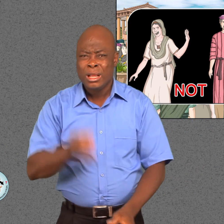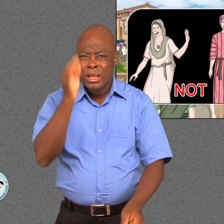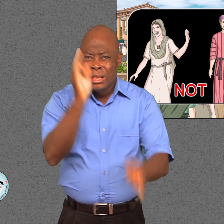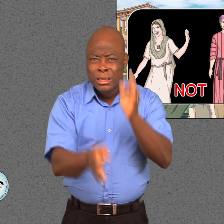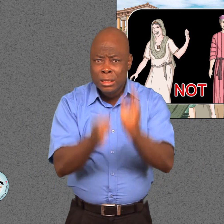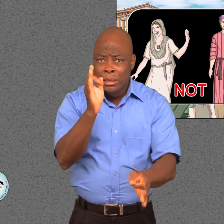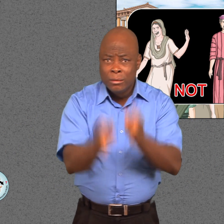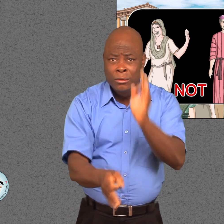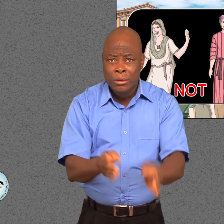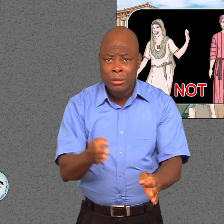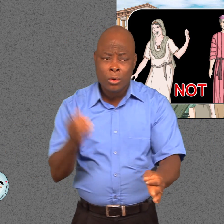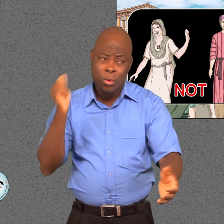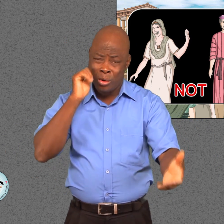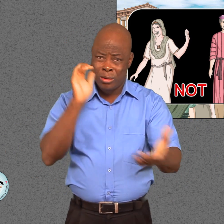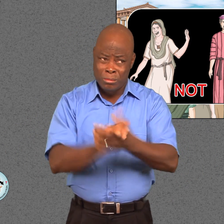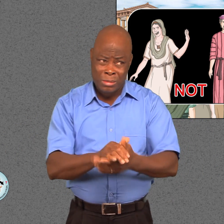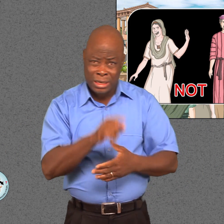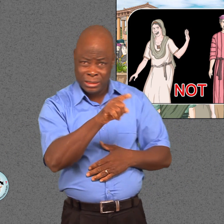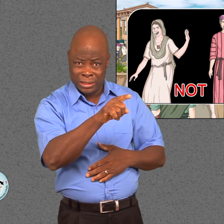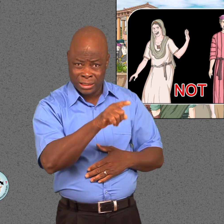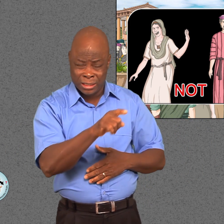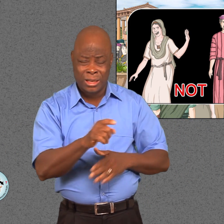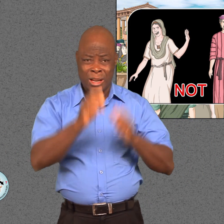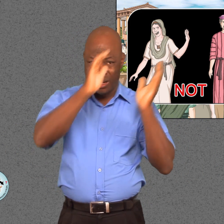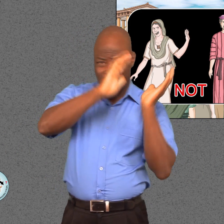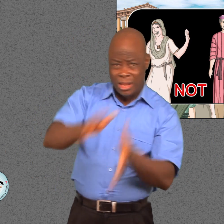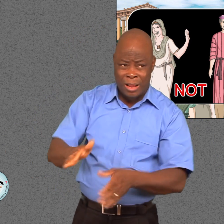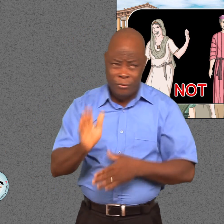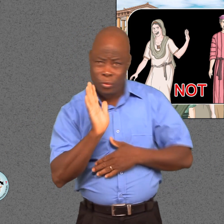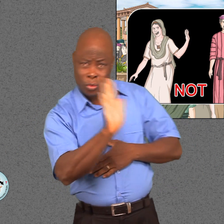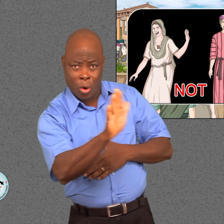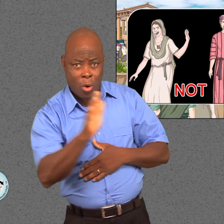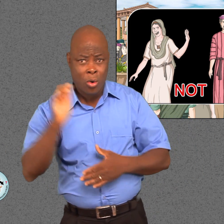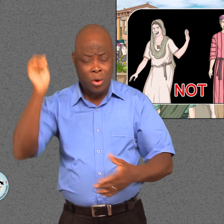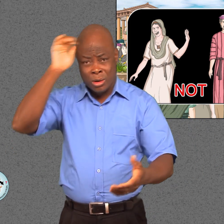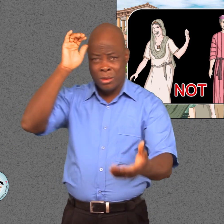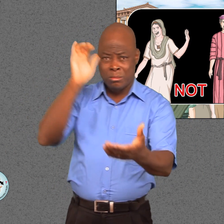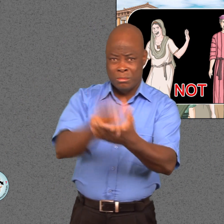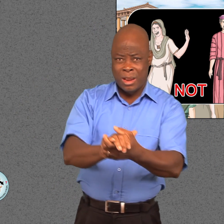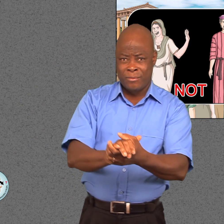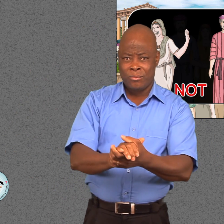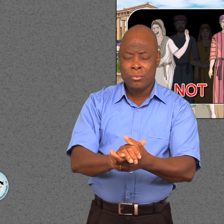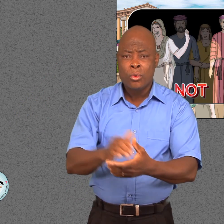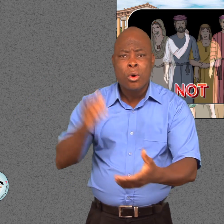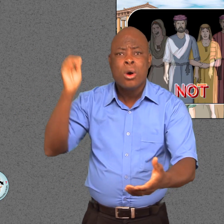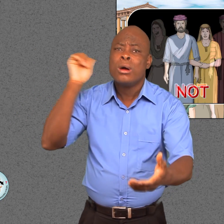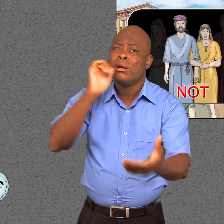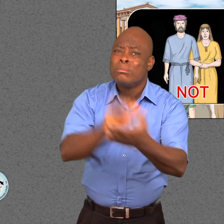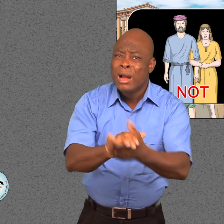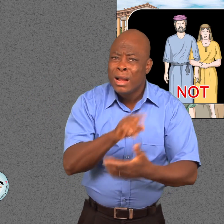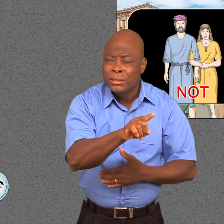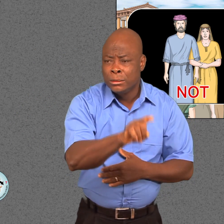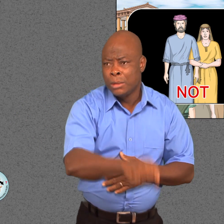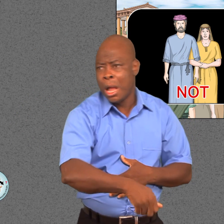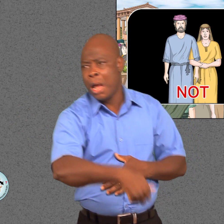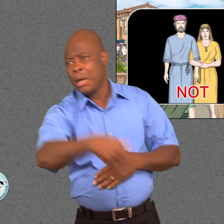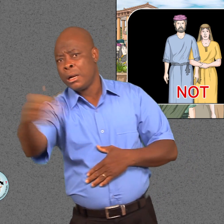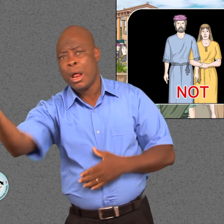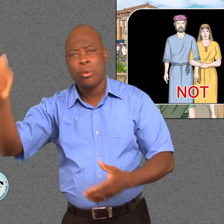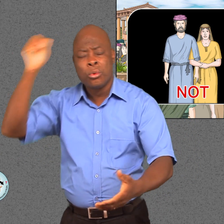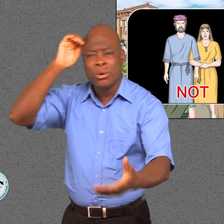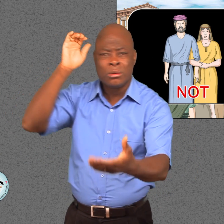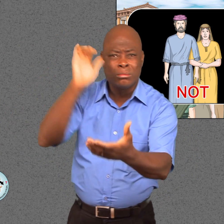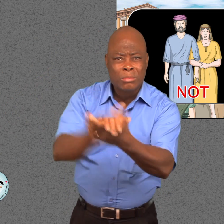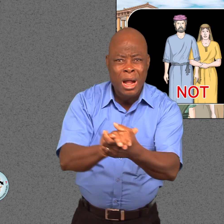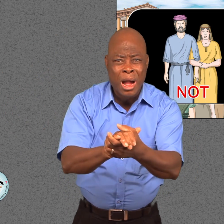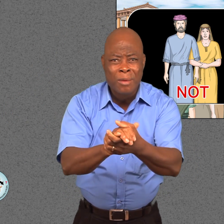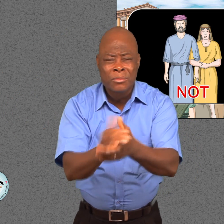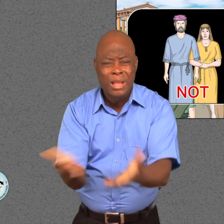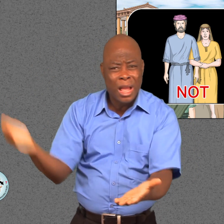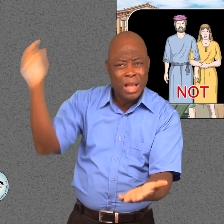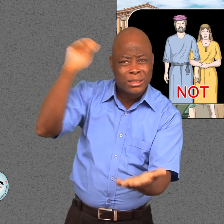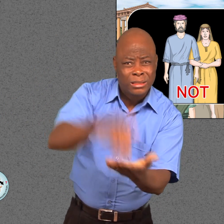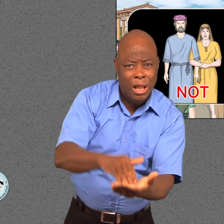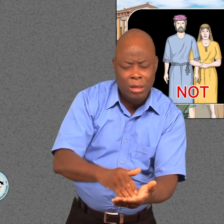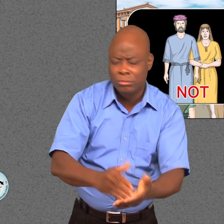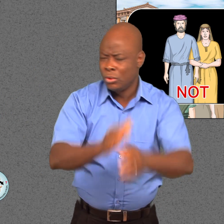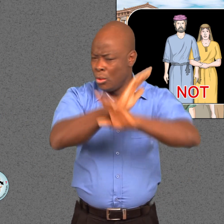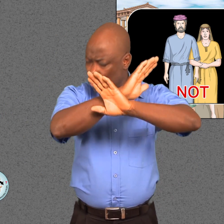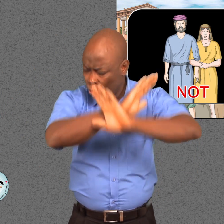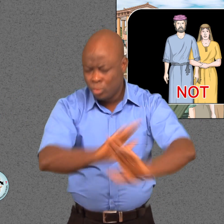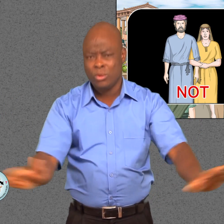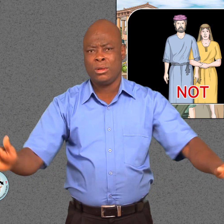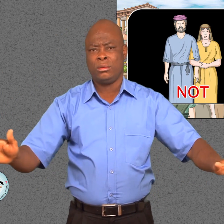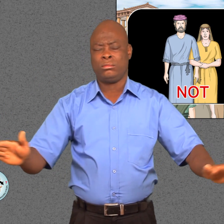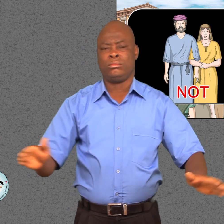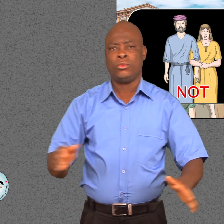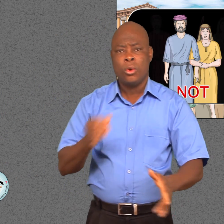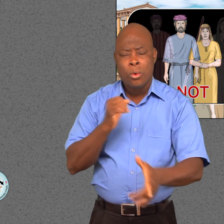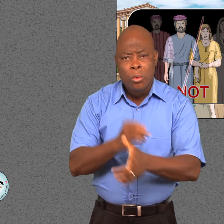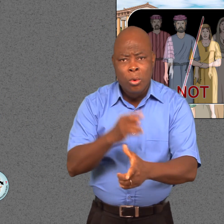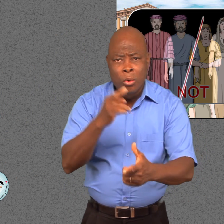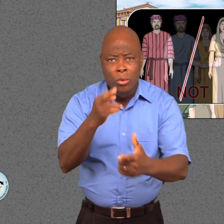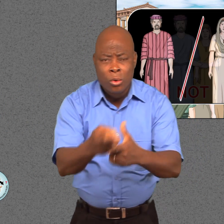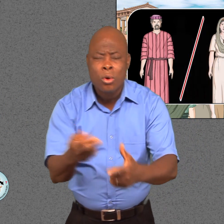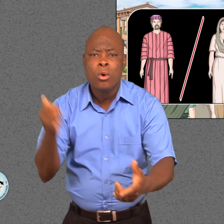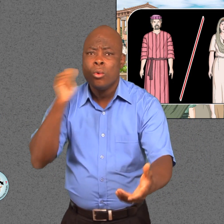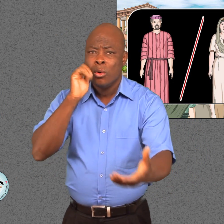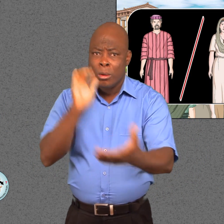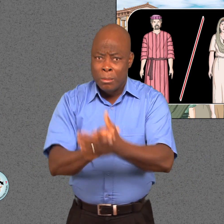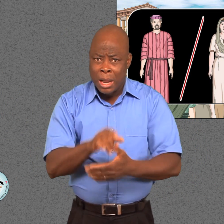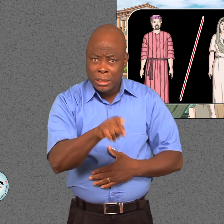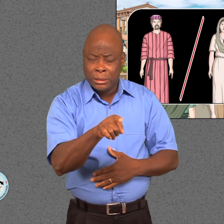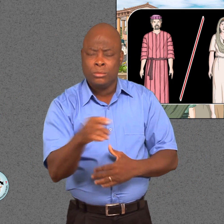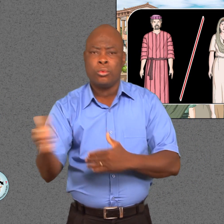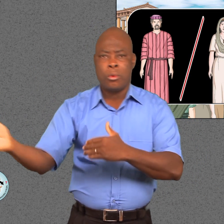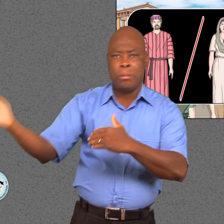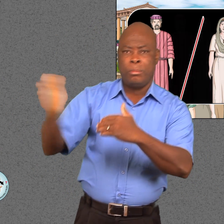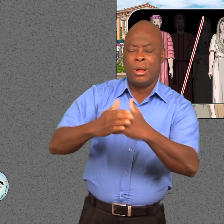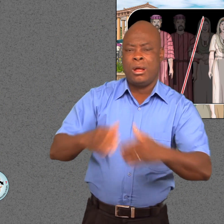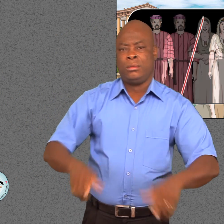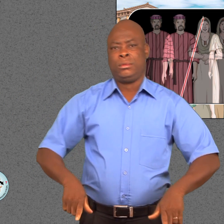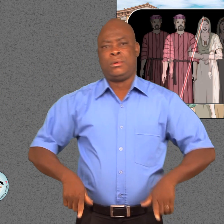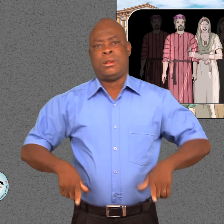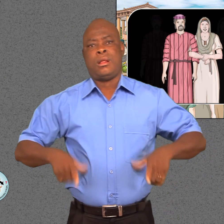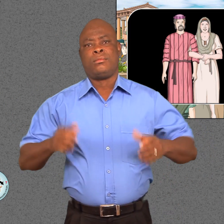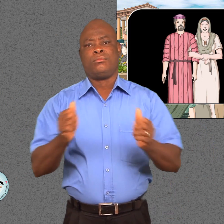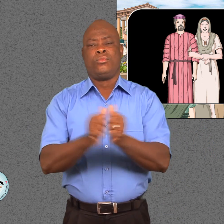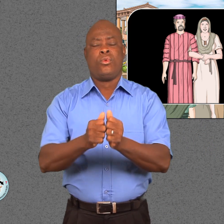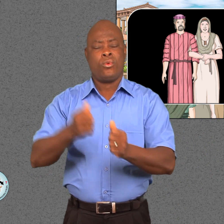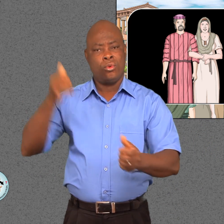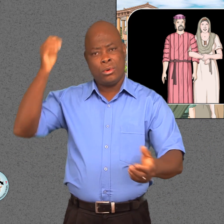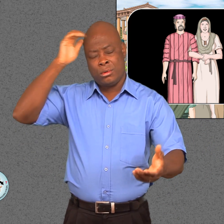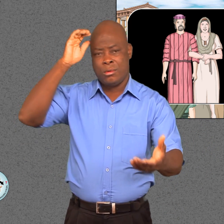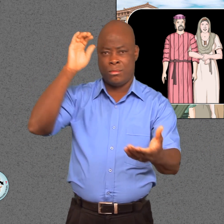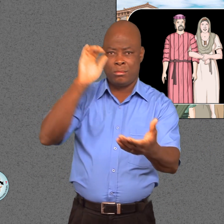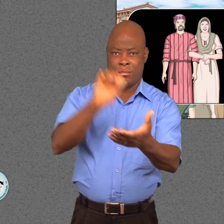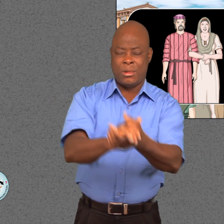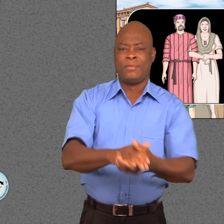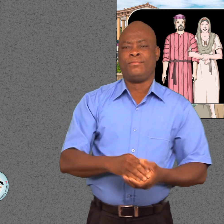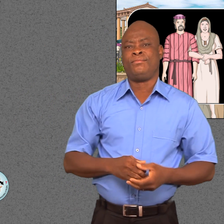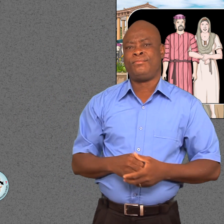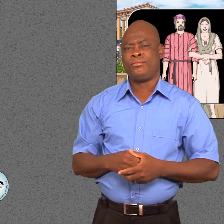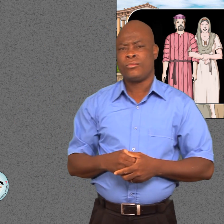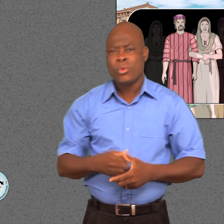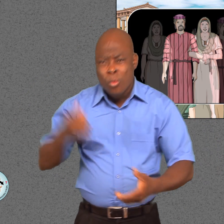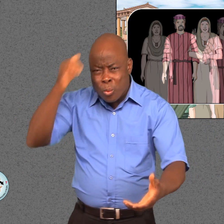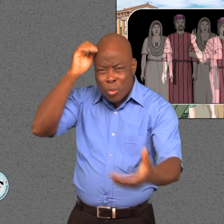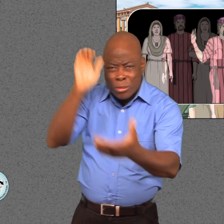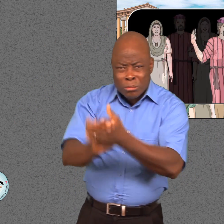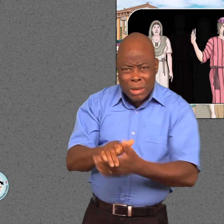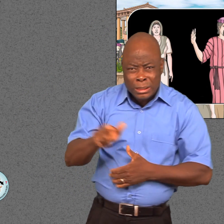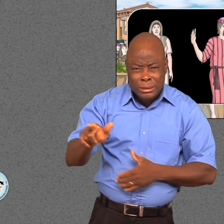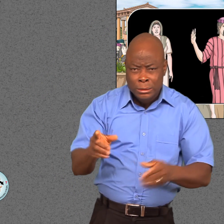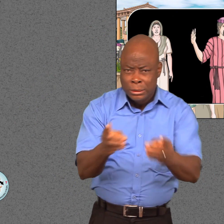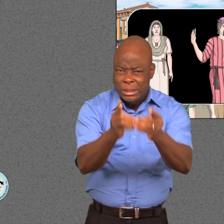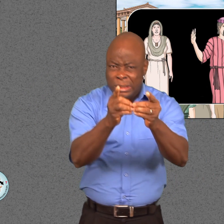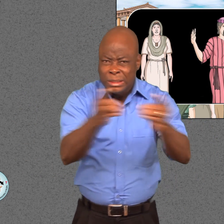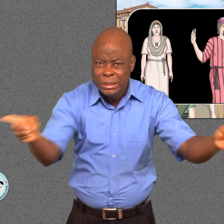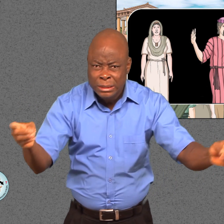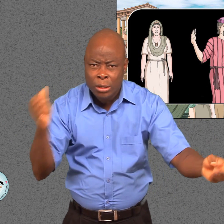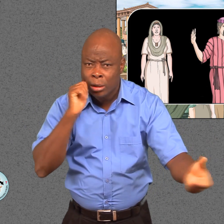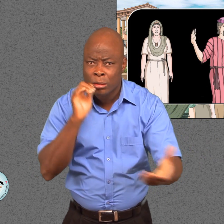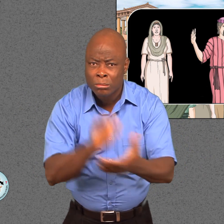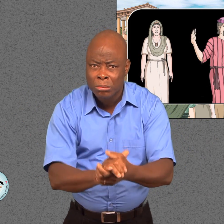But if she does, she must remain unmarried or else be reconciled to her husband.